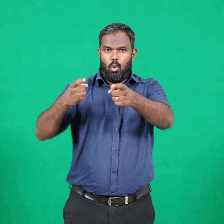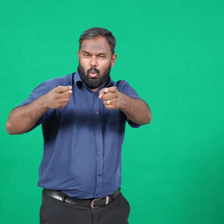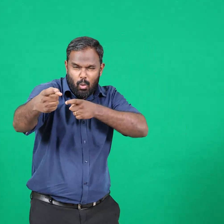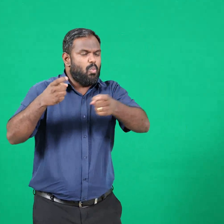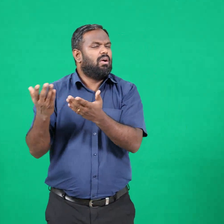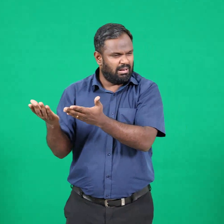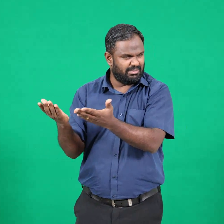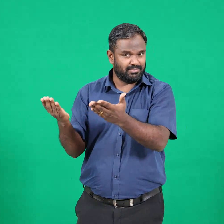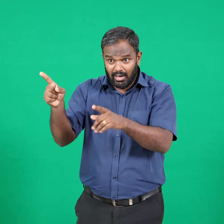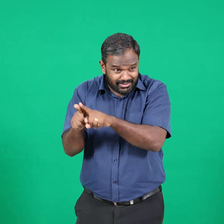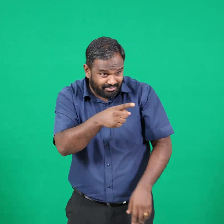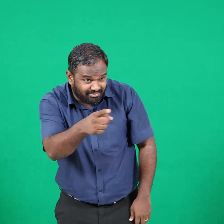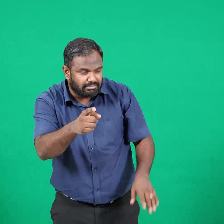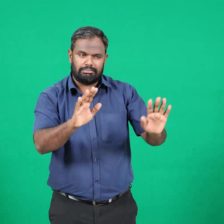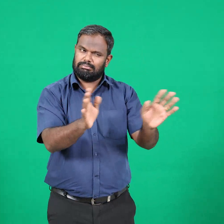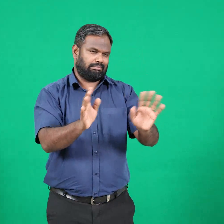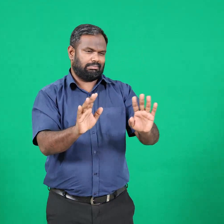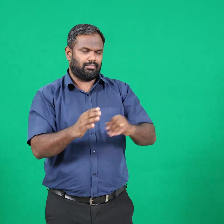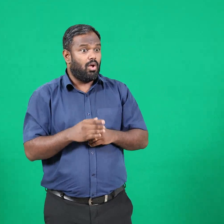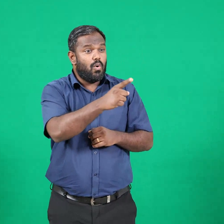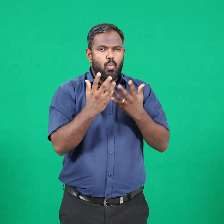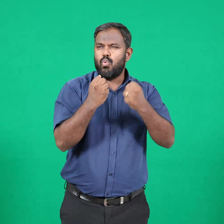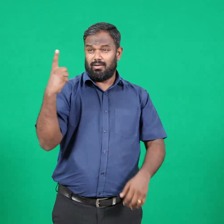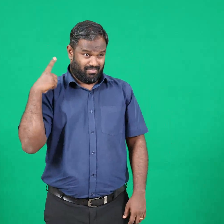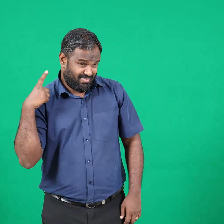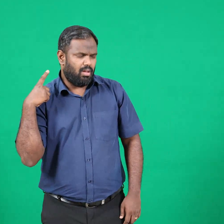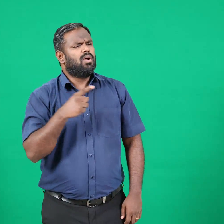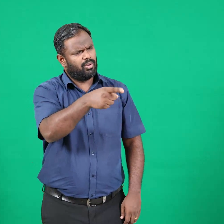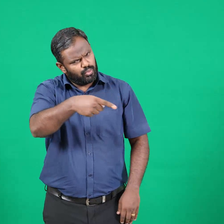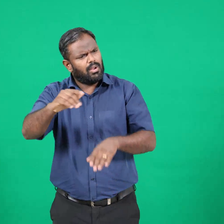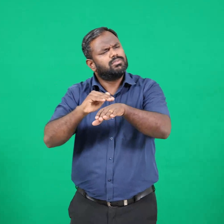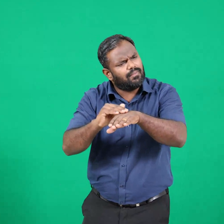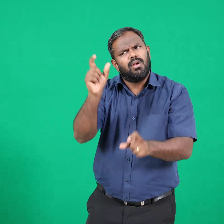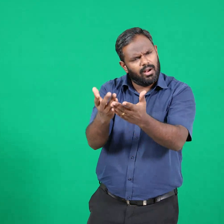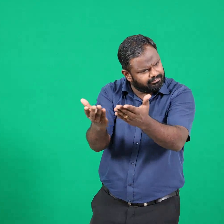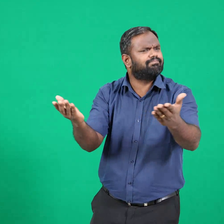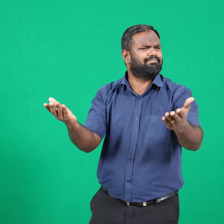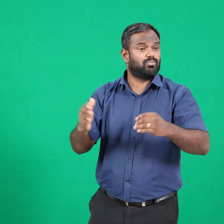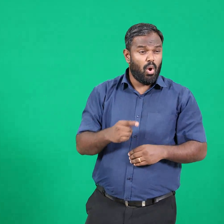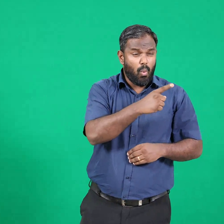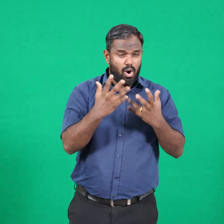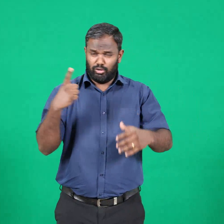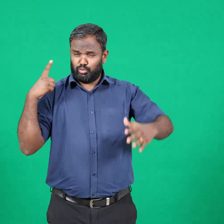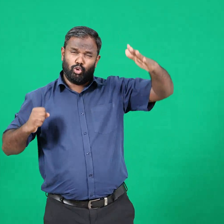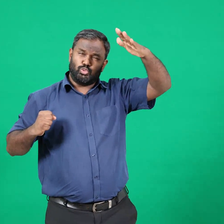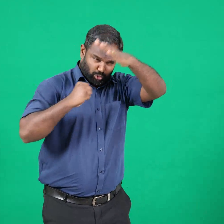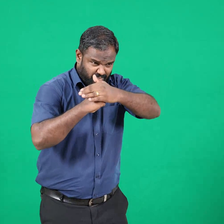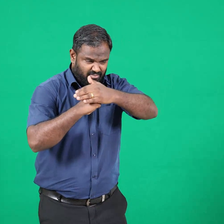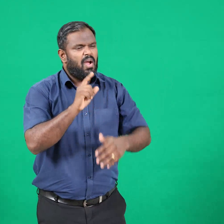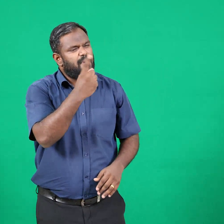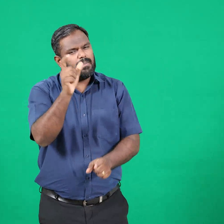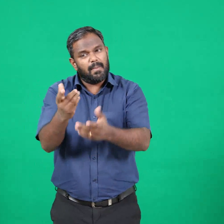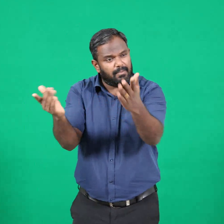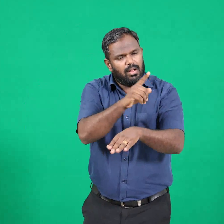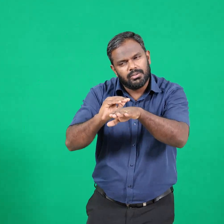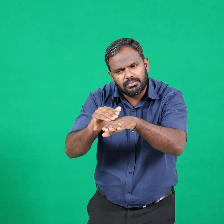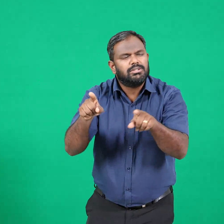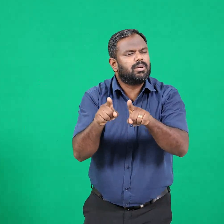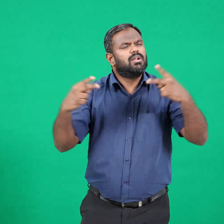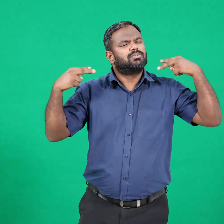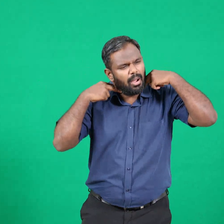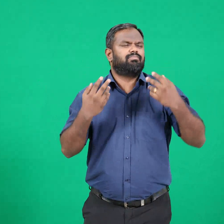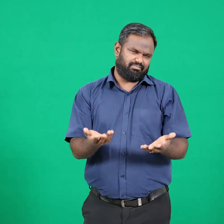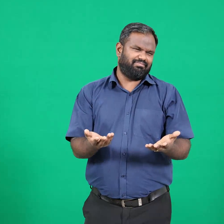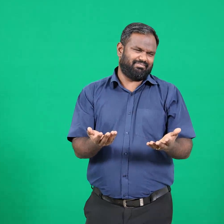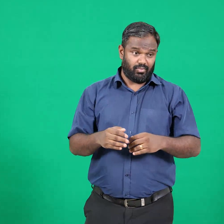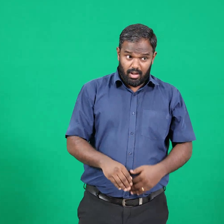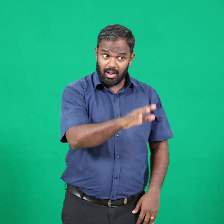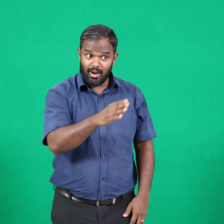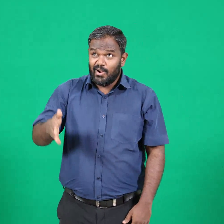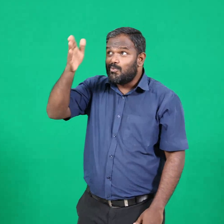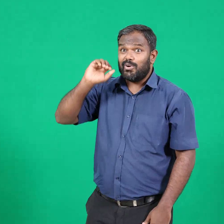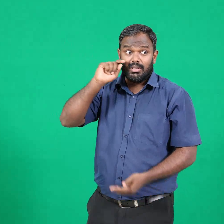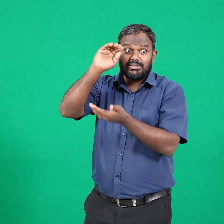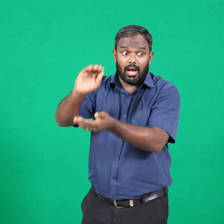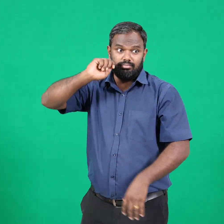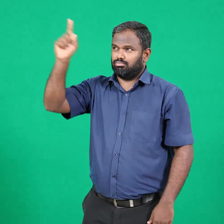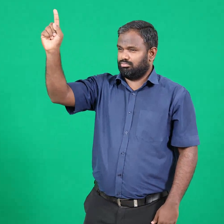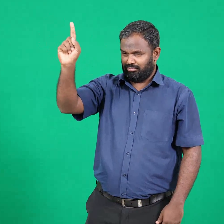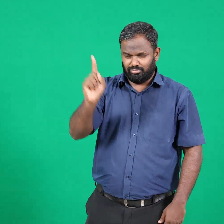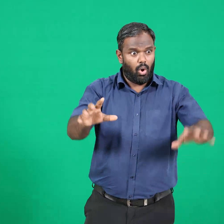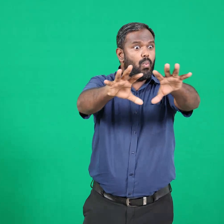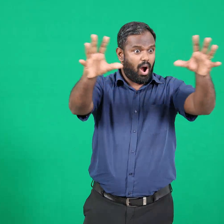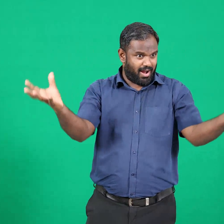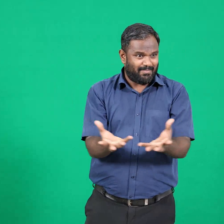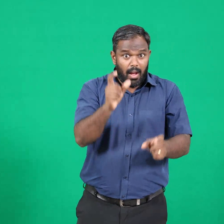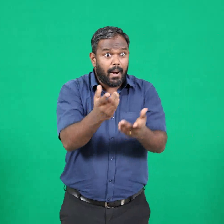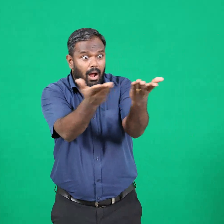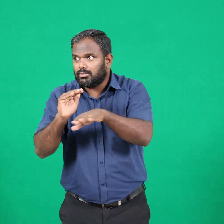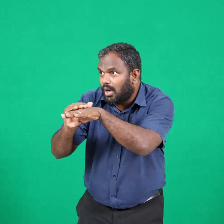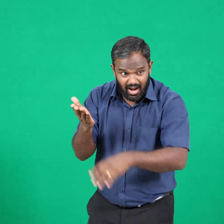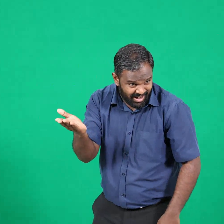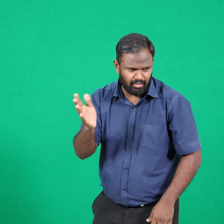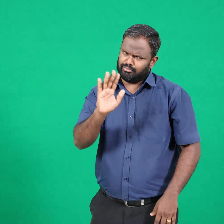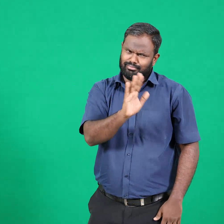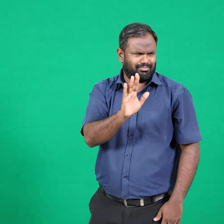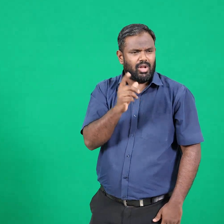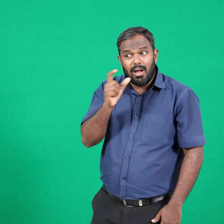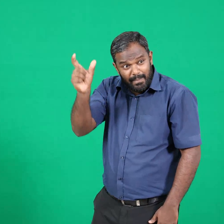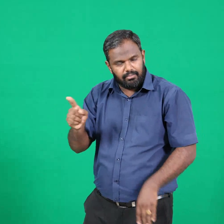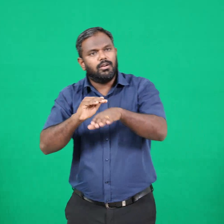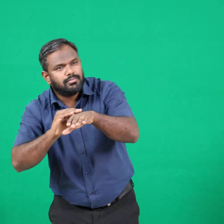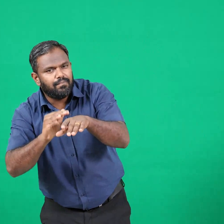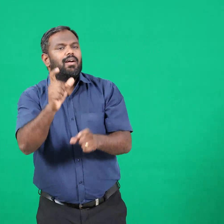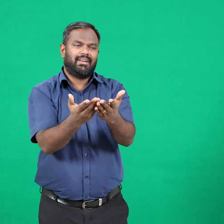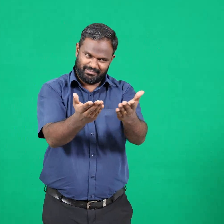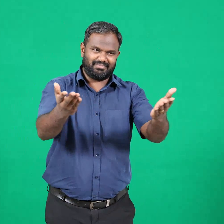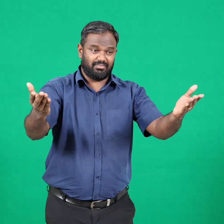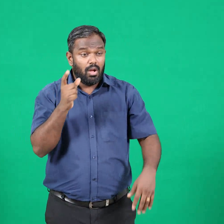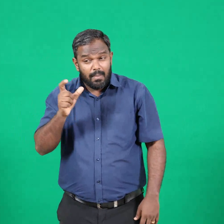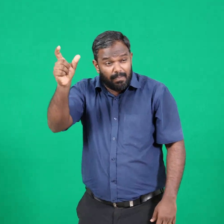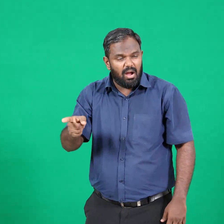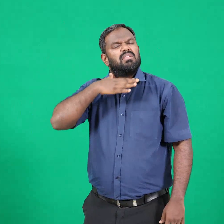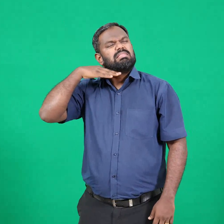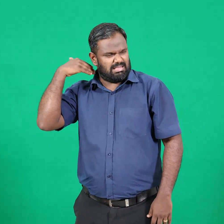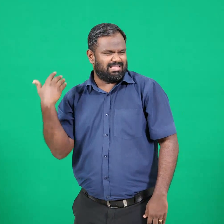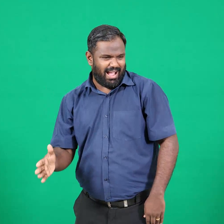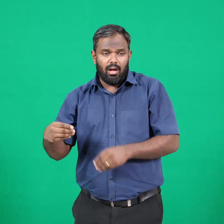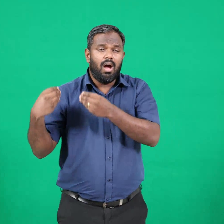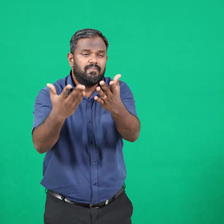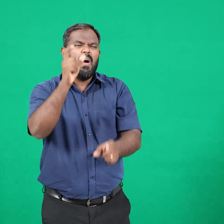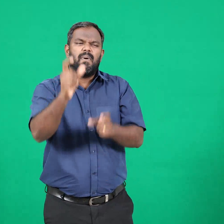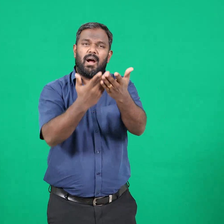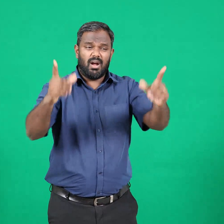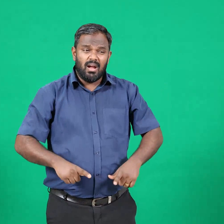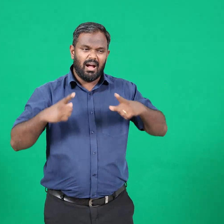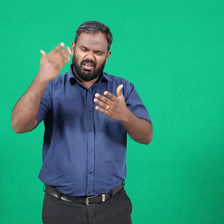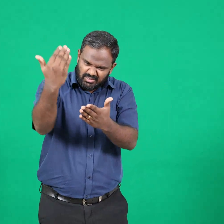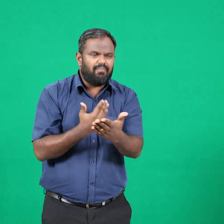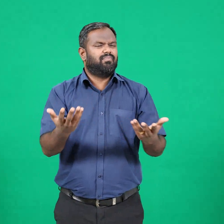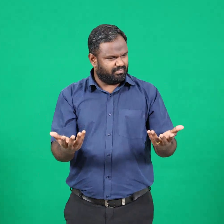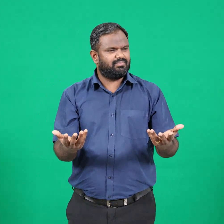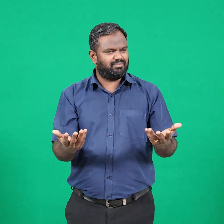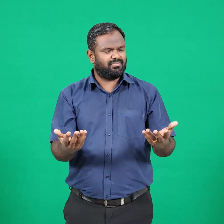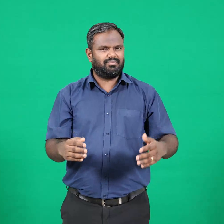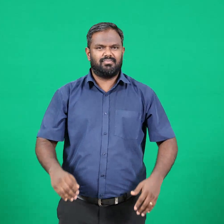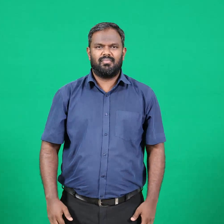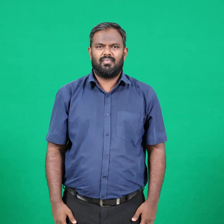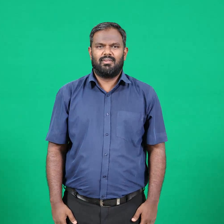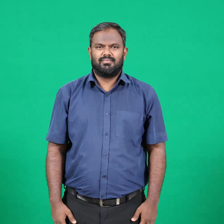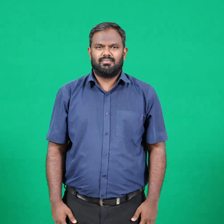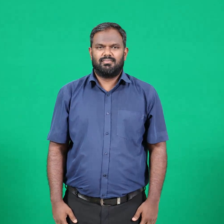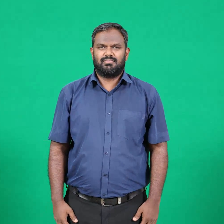Instead, whoever wants to become great among you must be your servant, and whoever wants to be first among you must be your slave- just as the Son of Man did not come to be served, but to serve, and to give His life as a ransom for many."